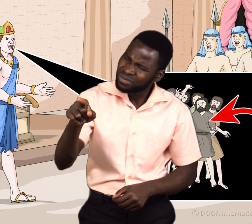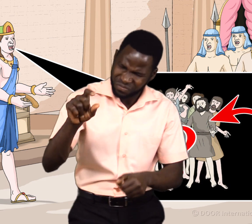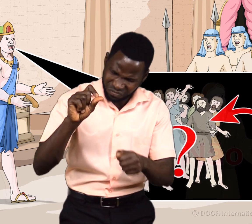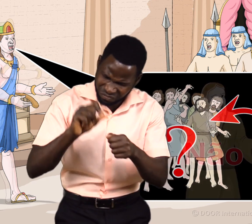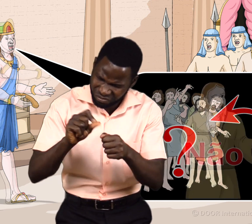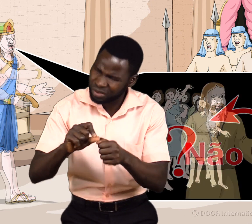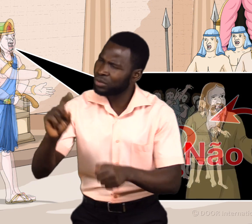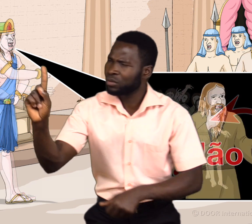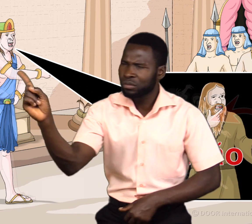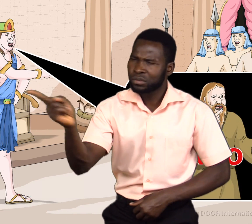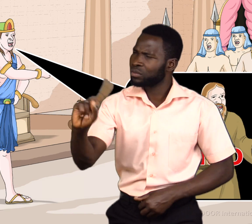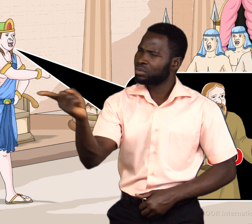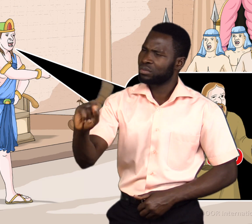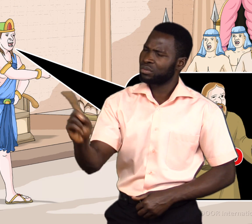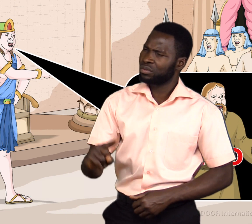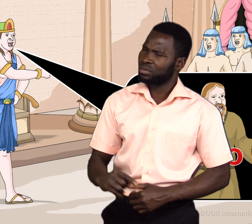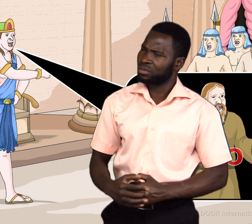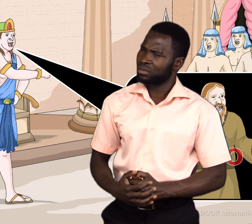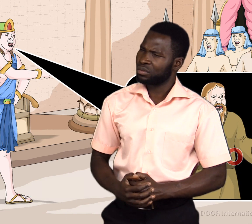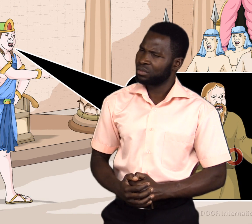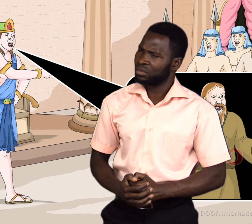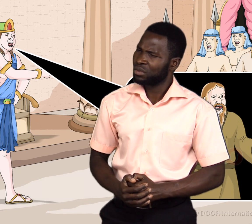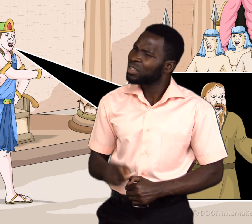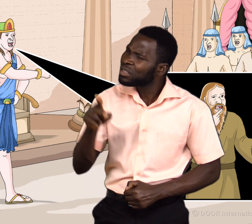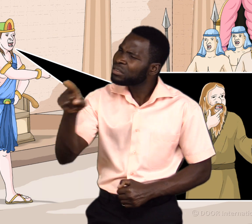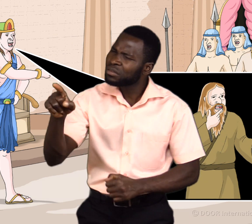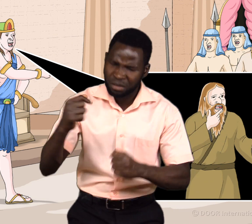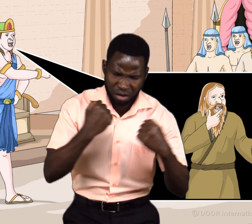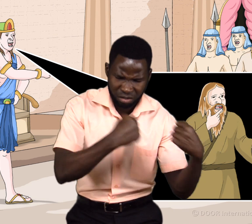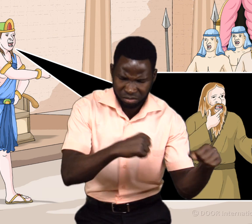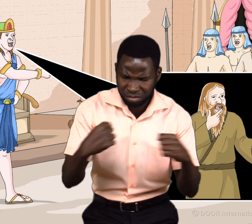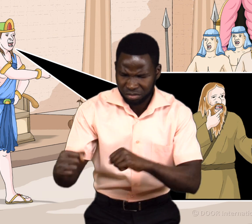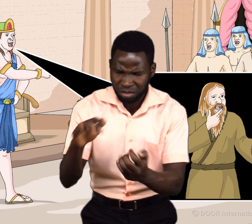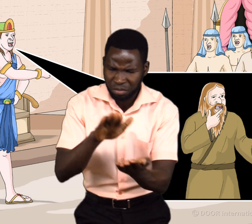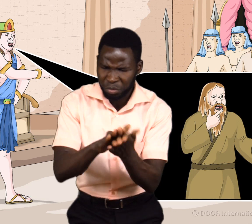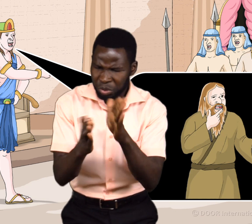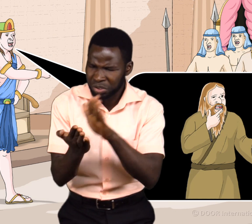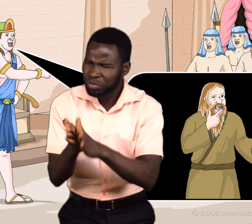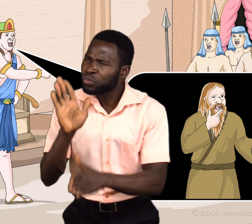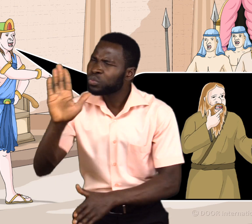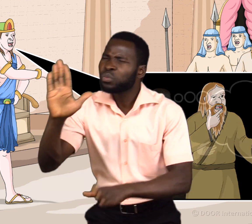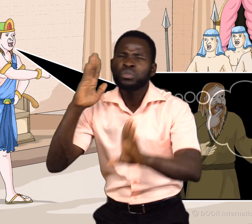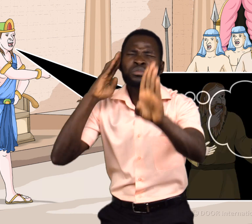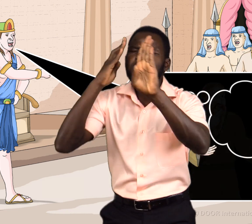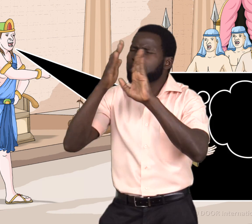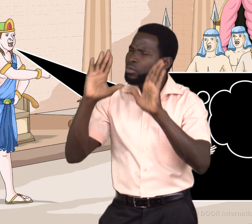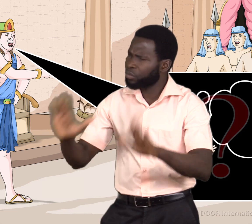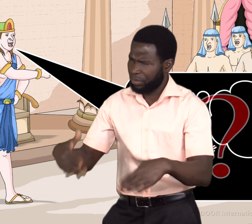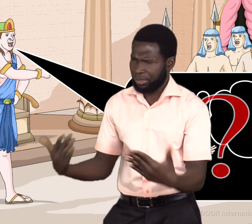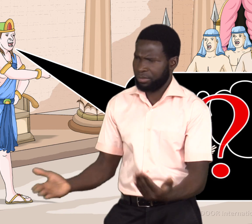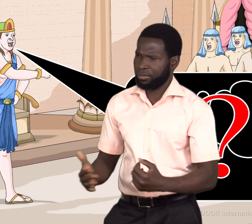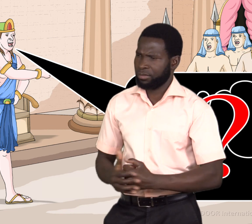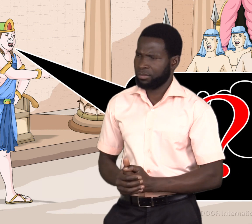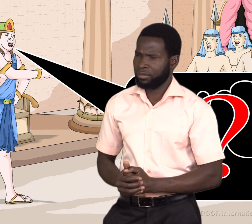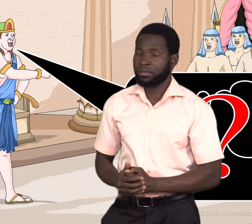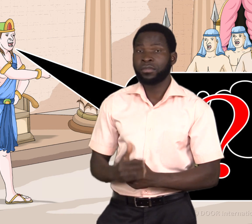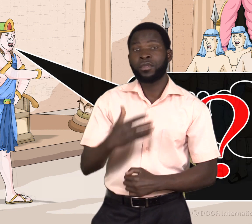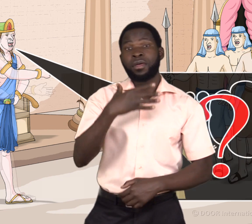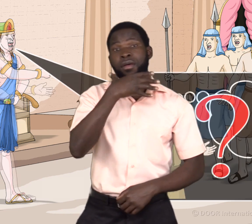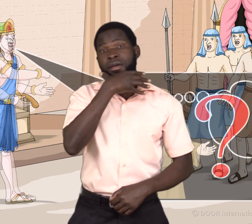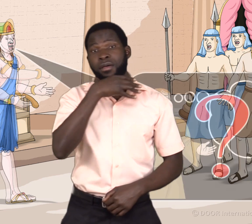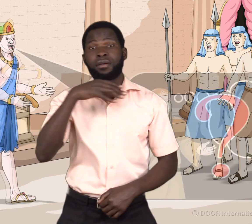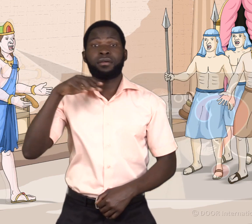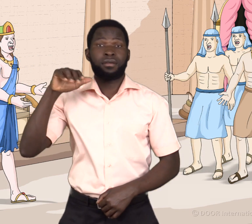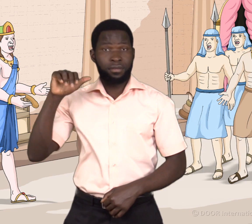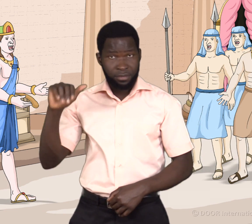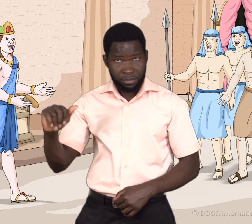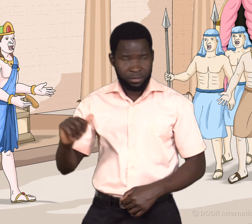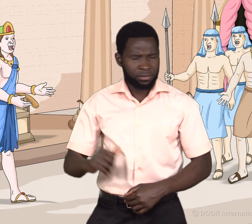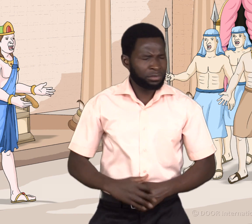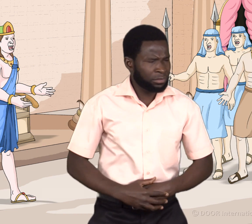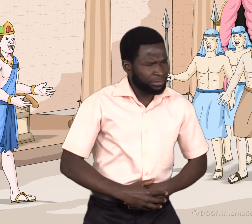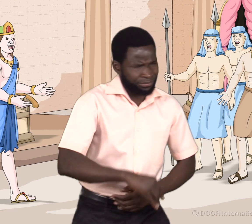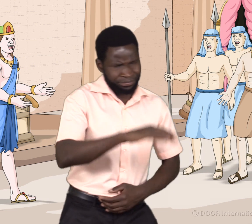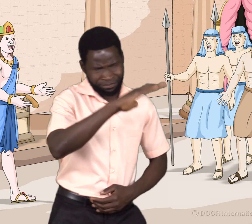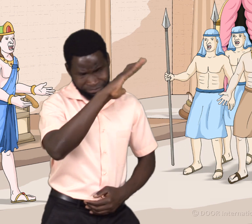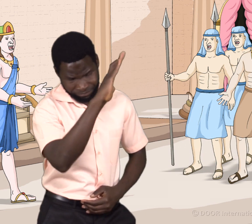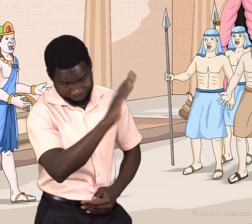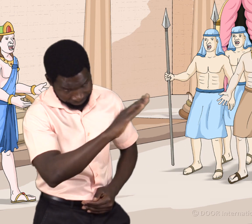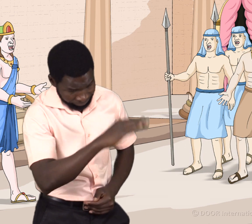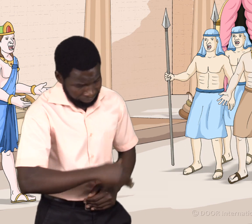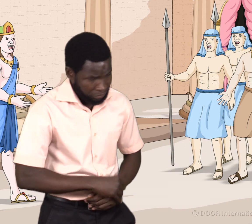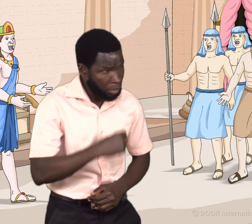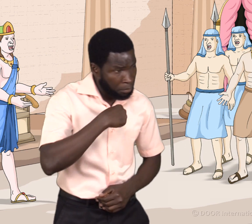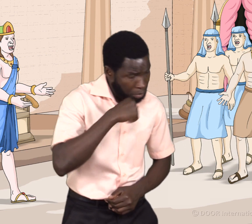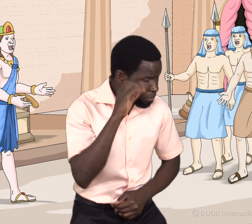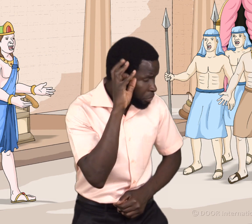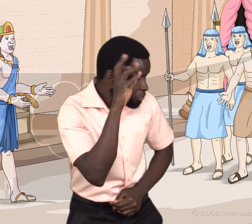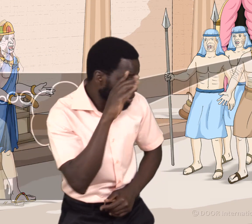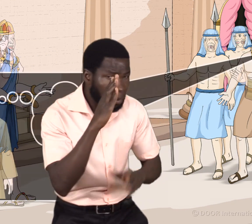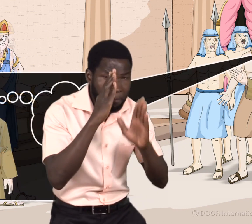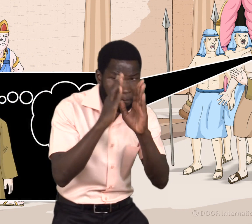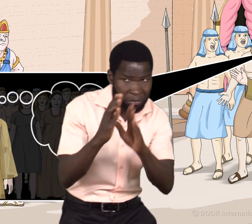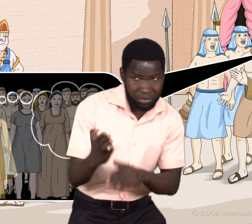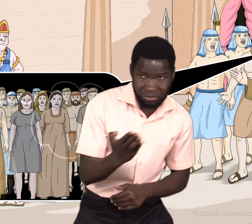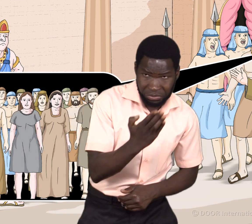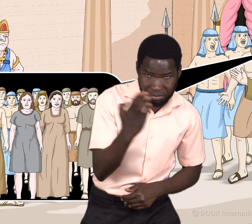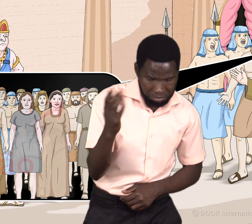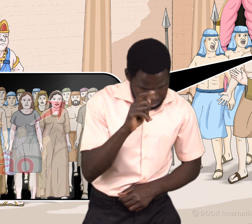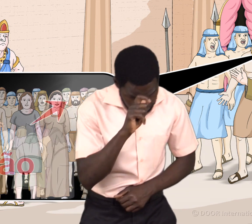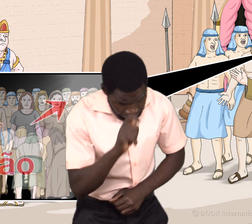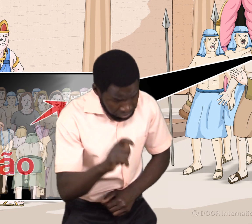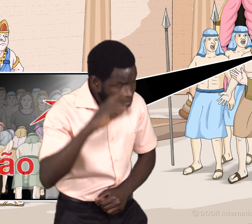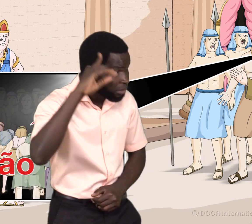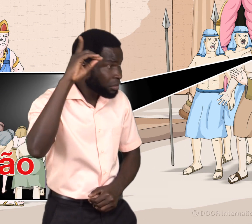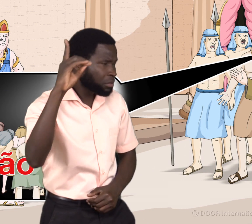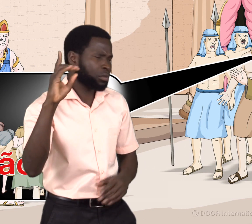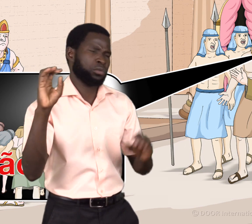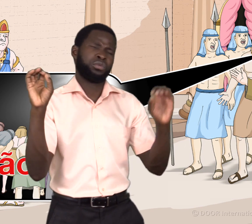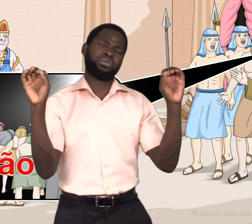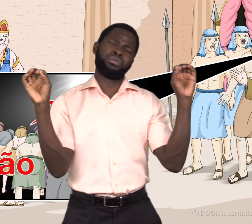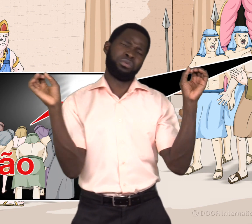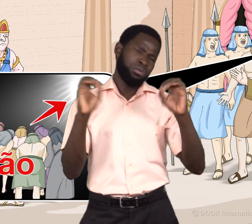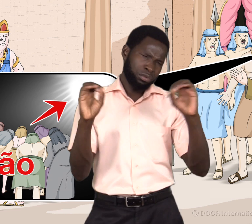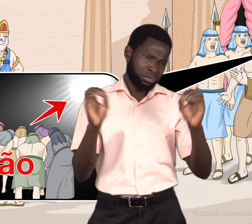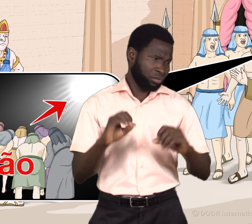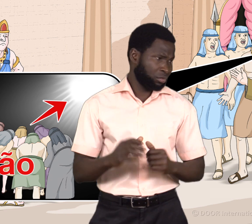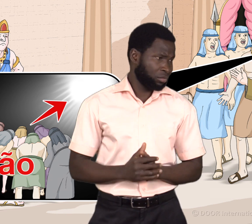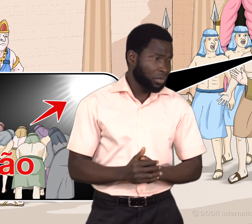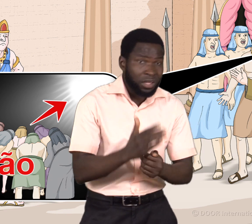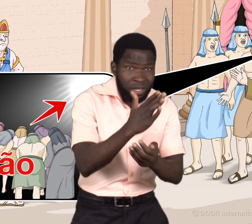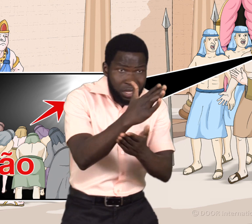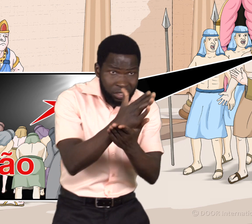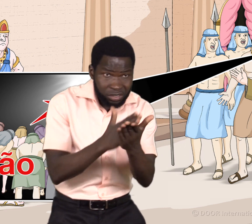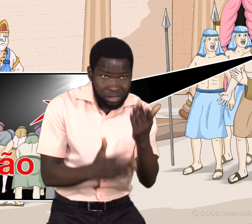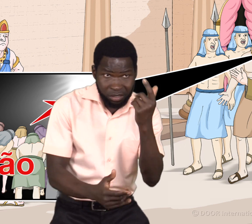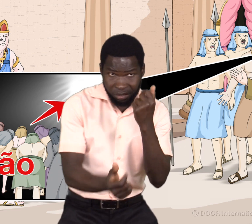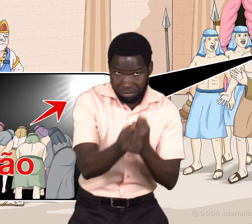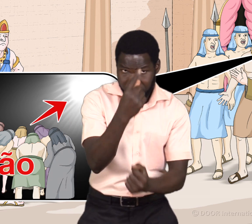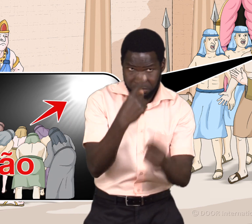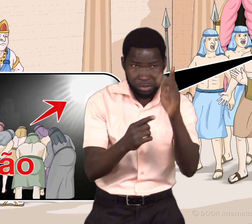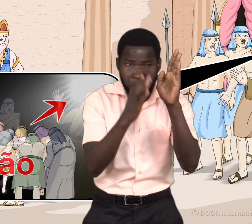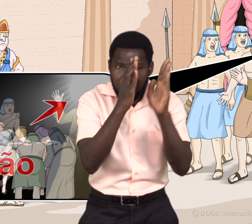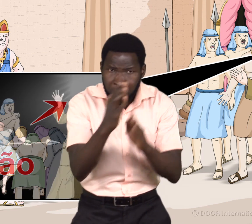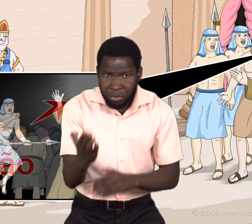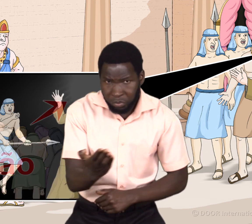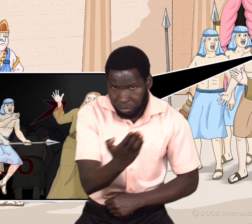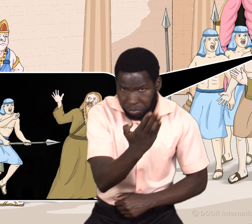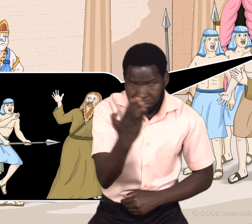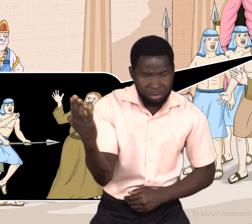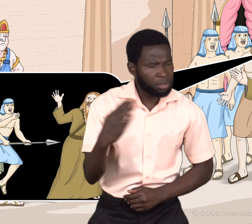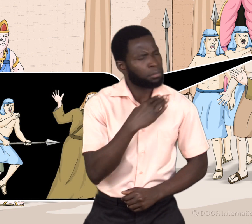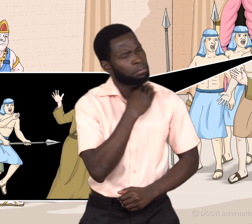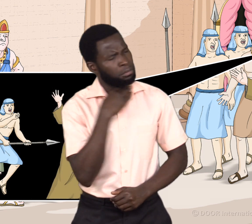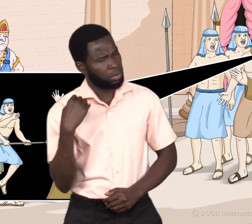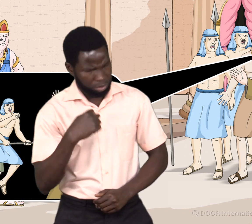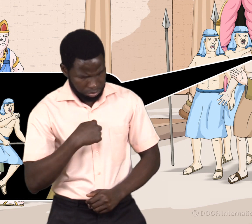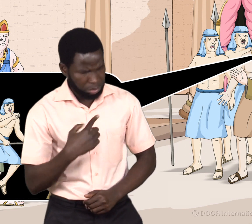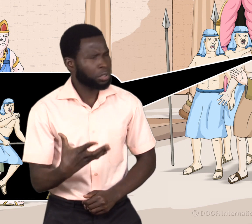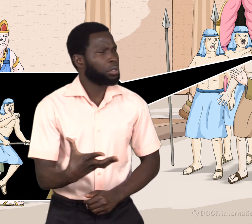Abimelech also asked Abraham, “What prompted you to do such a thing?” Abraham replied, “I thought to myself, ‘Surely there is no fear of God in this place.